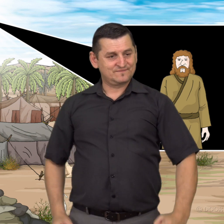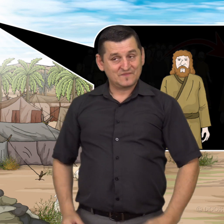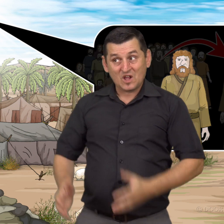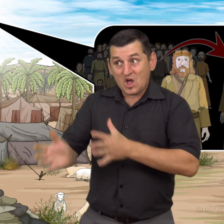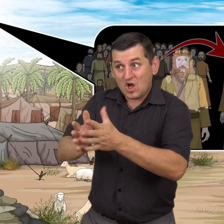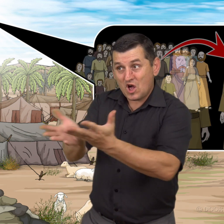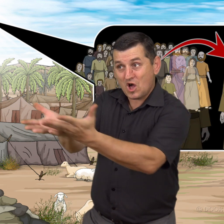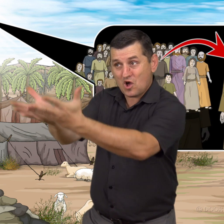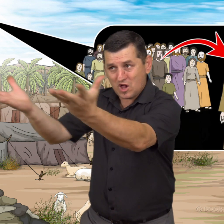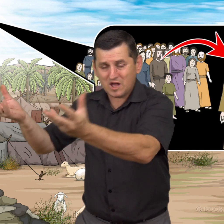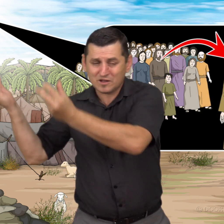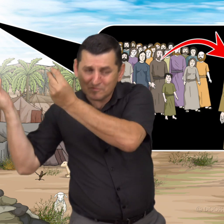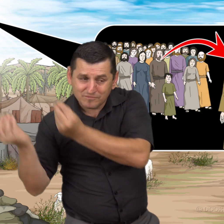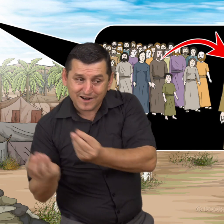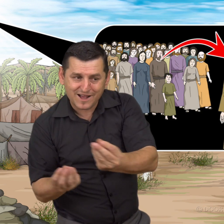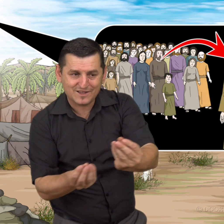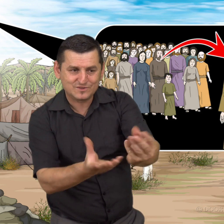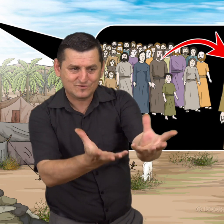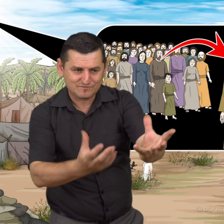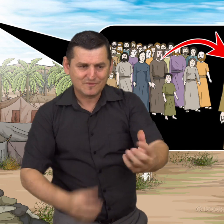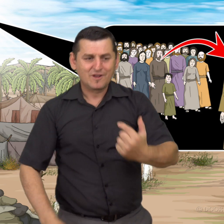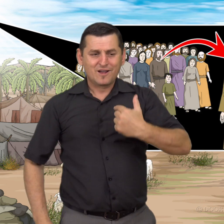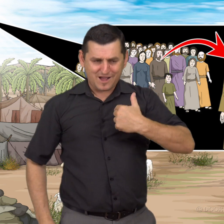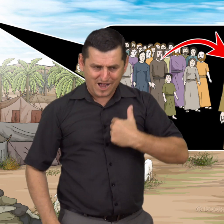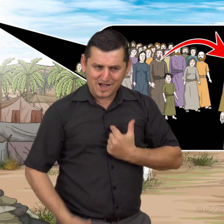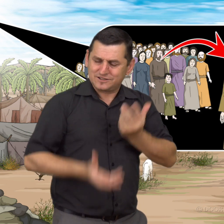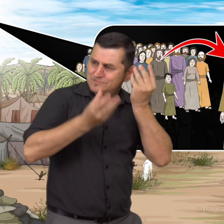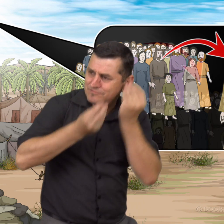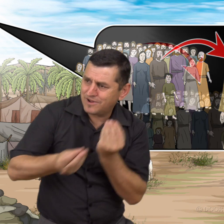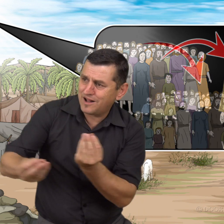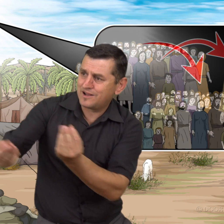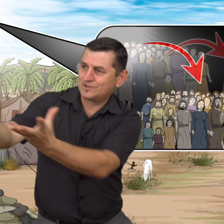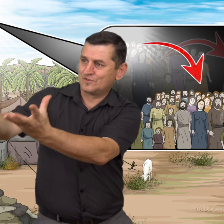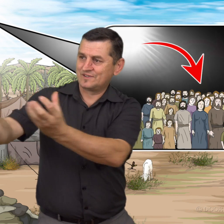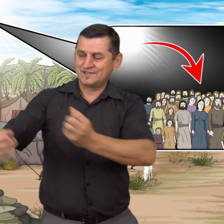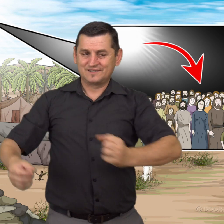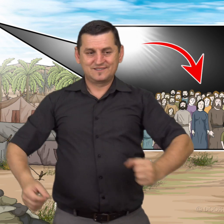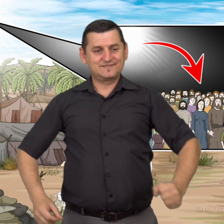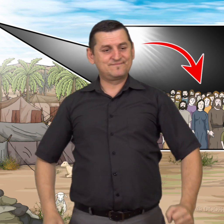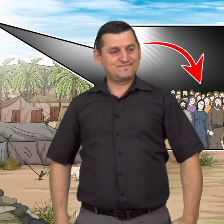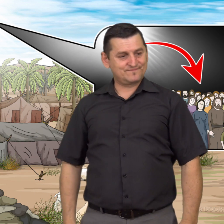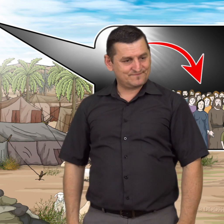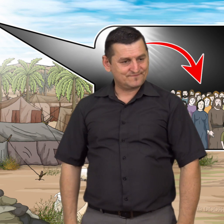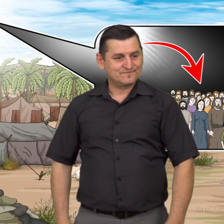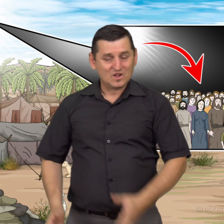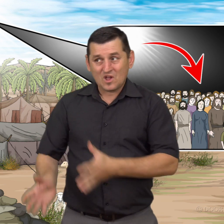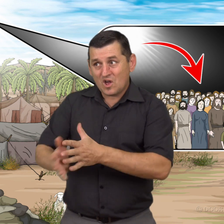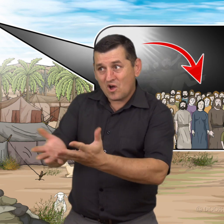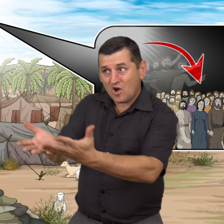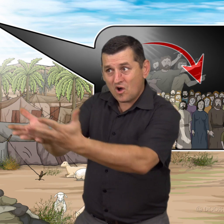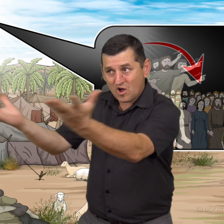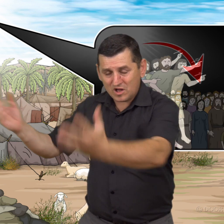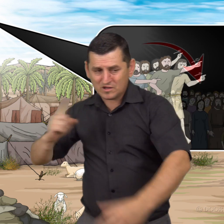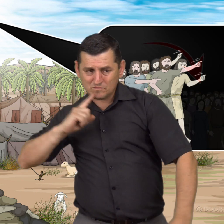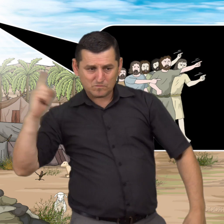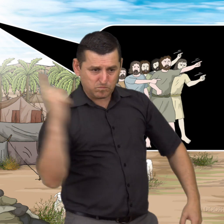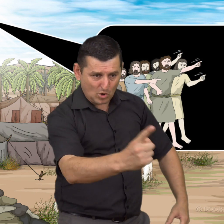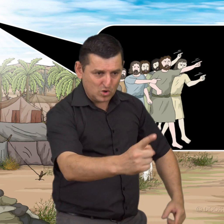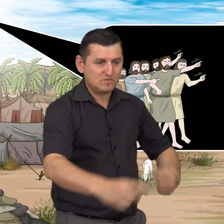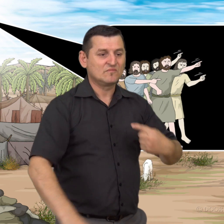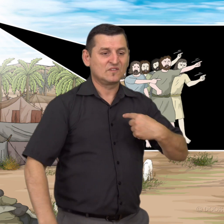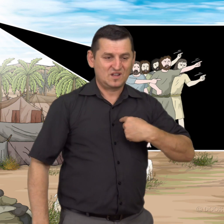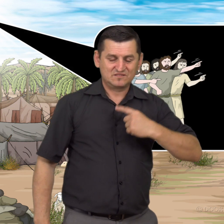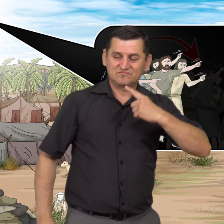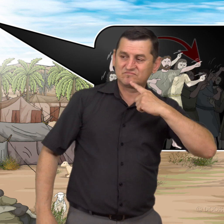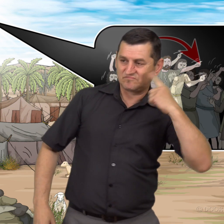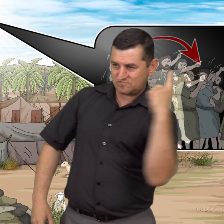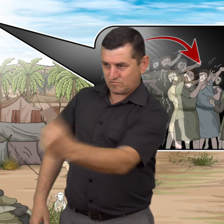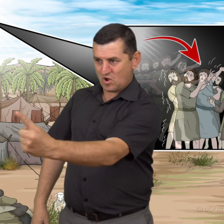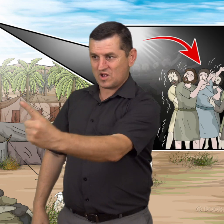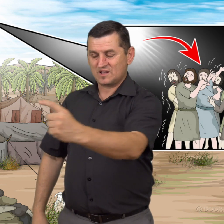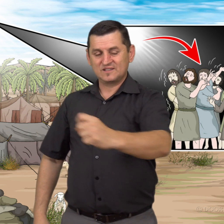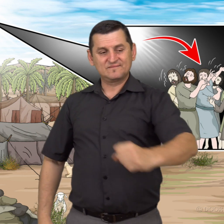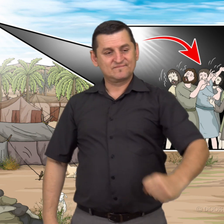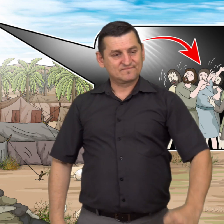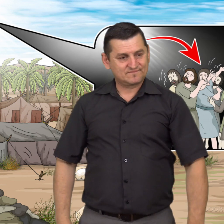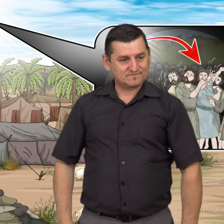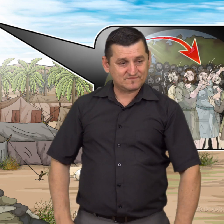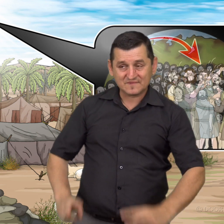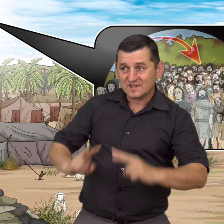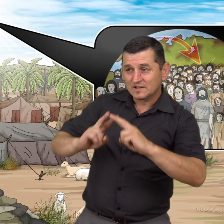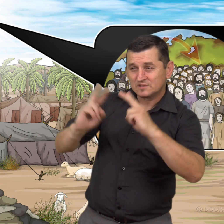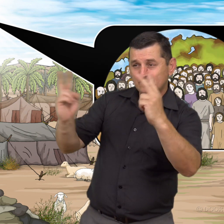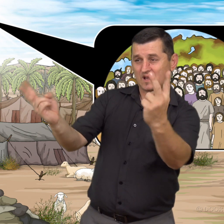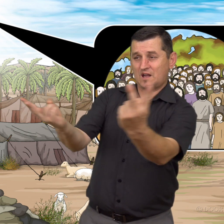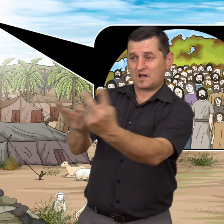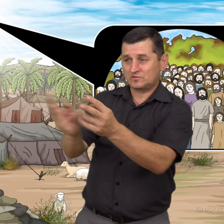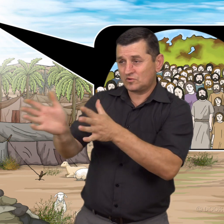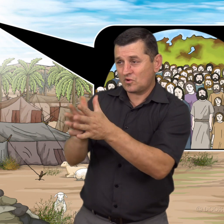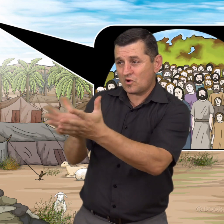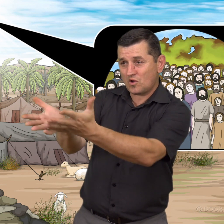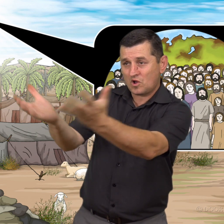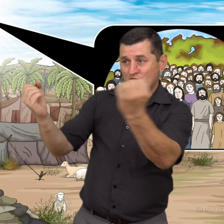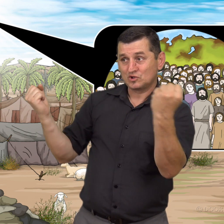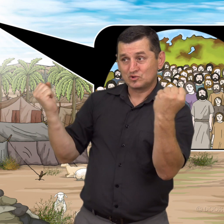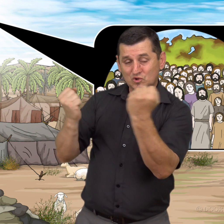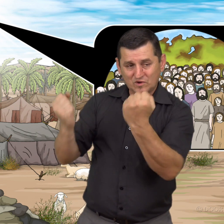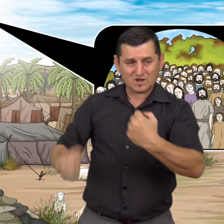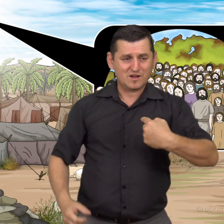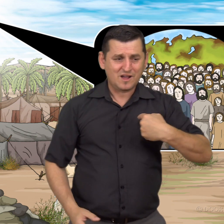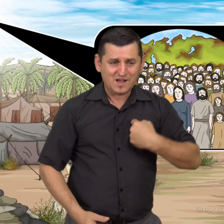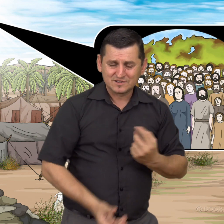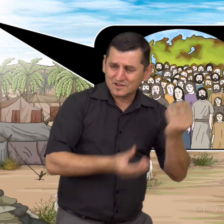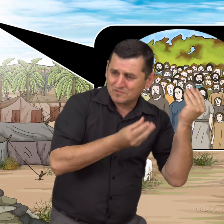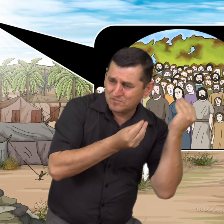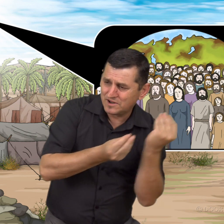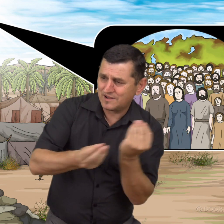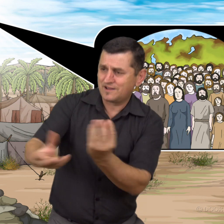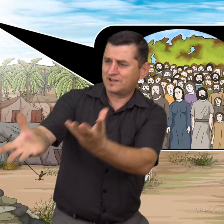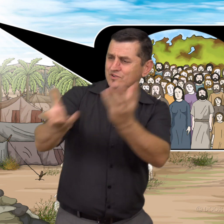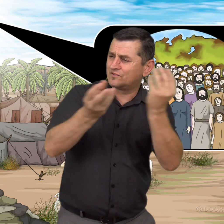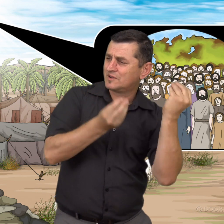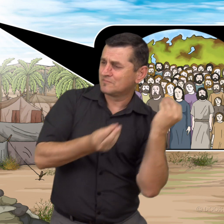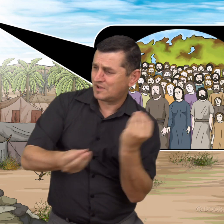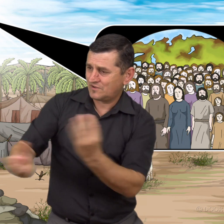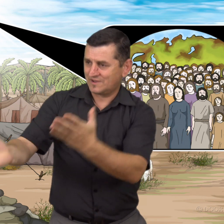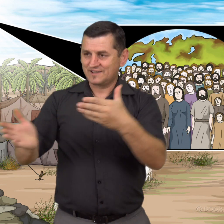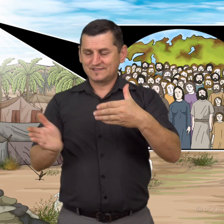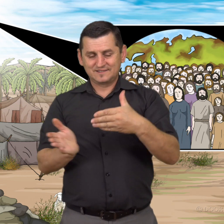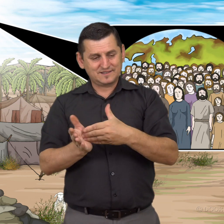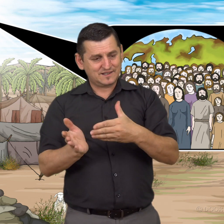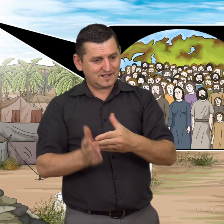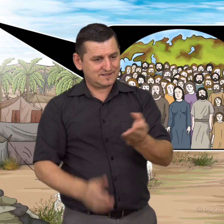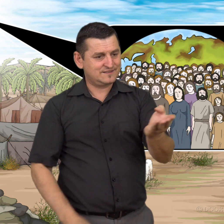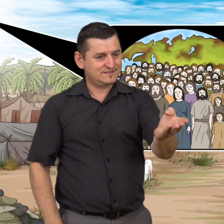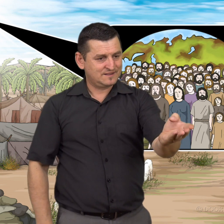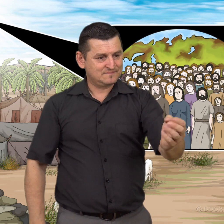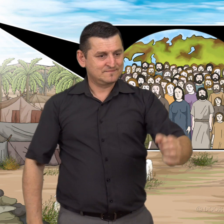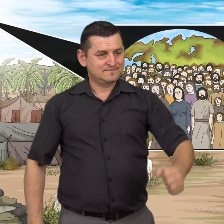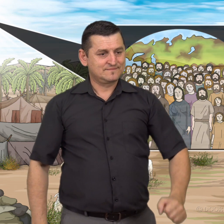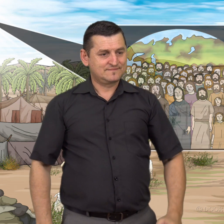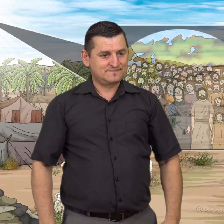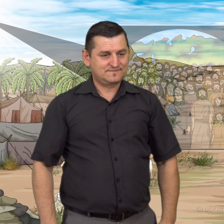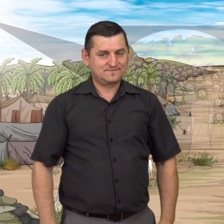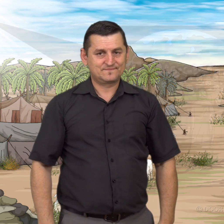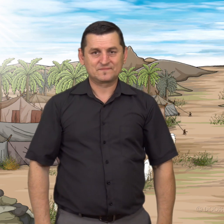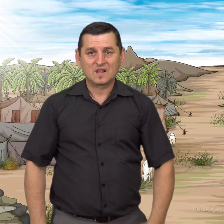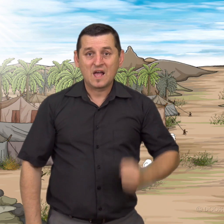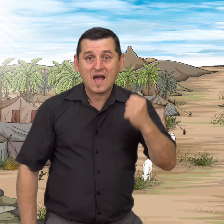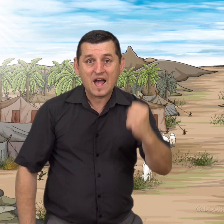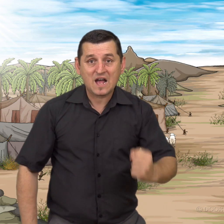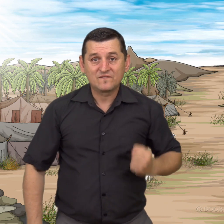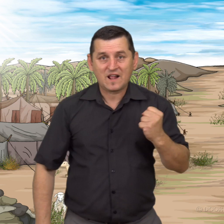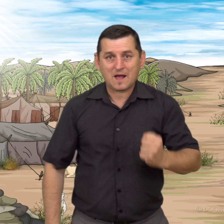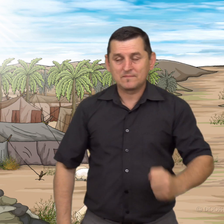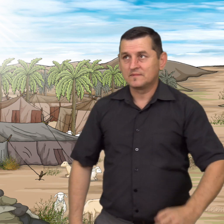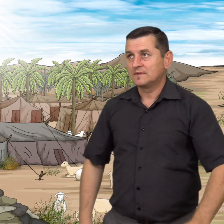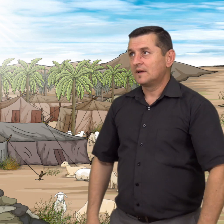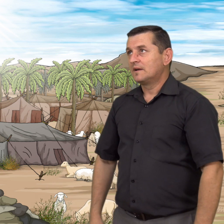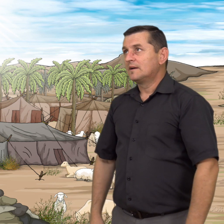I will bless those who bless you and curse those who curse you; and all the families of the earth will be blessed through you.”